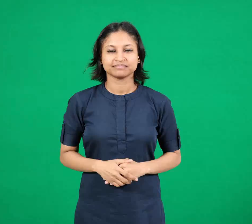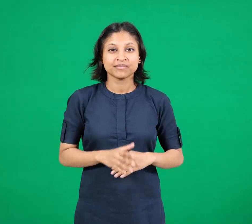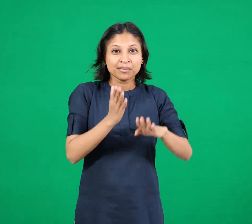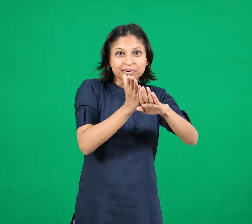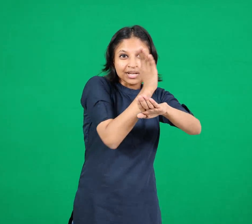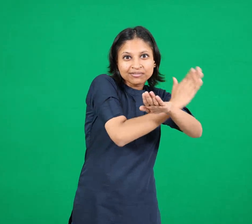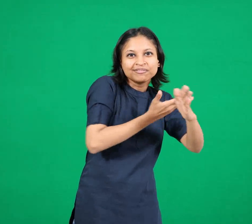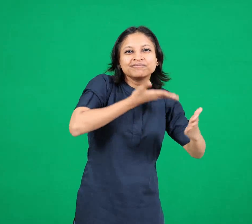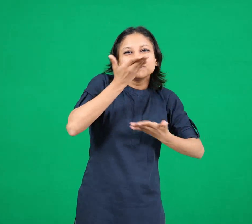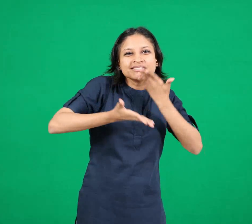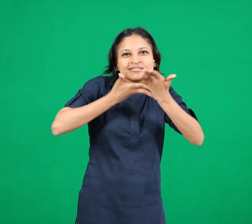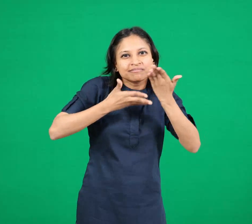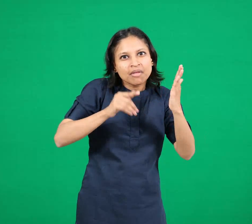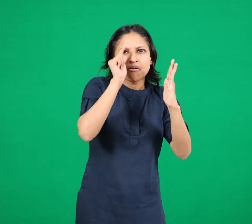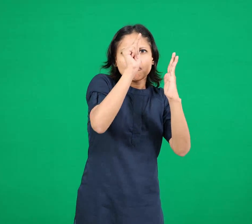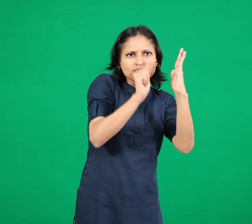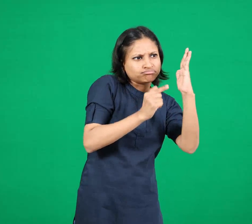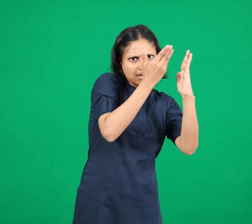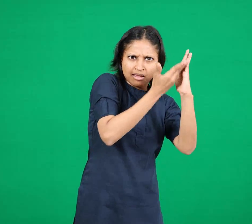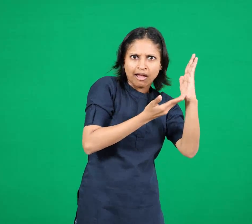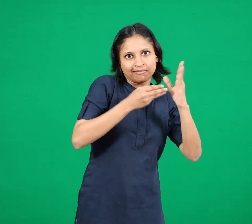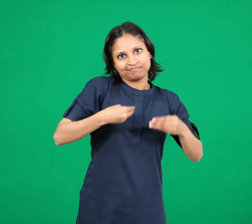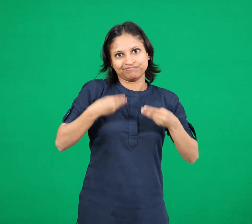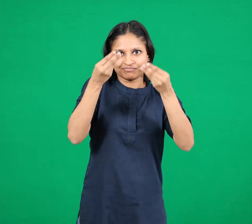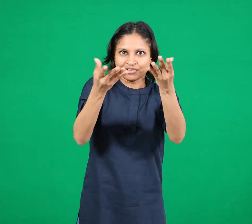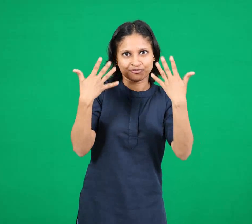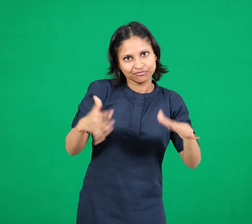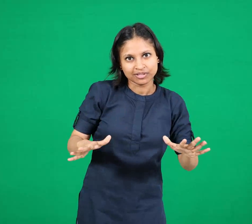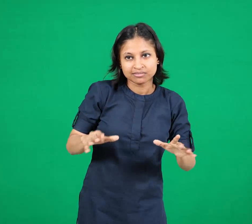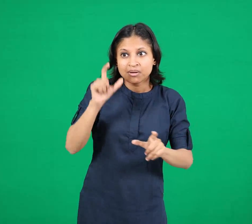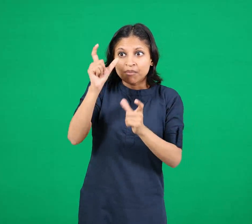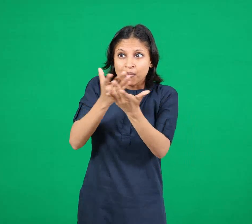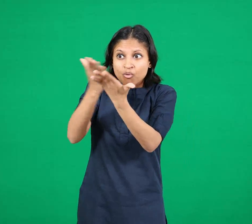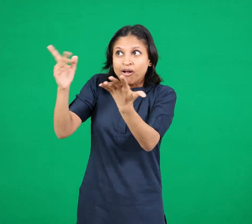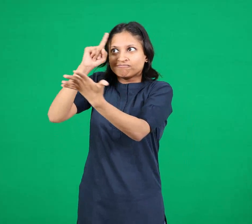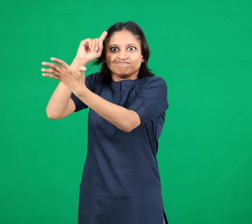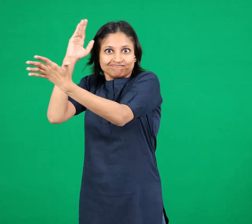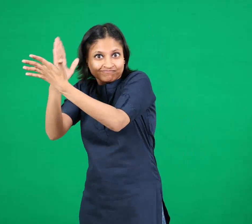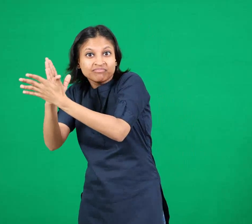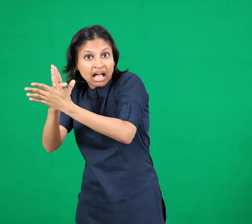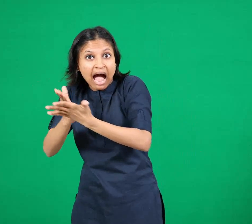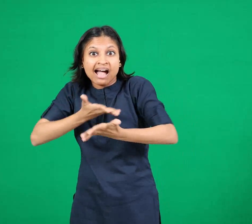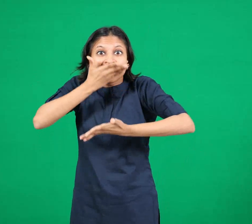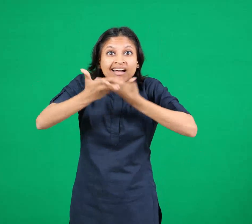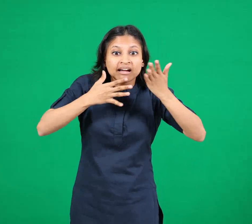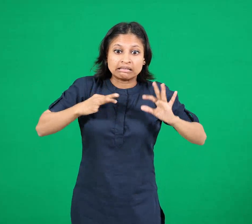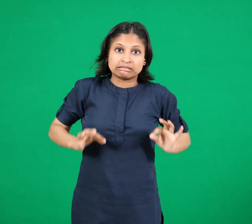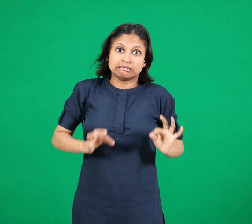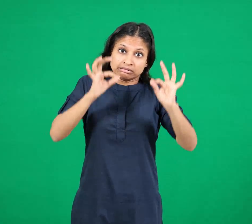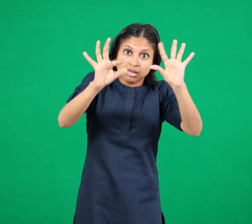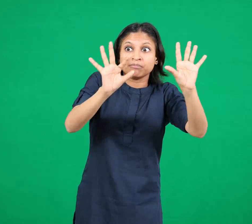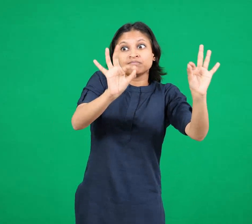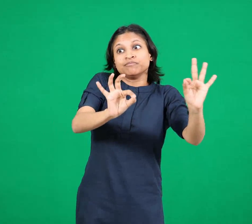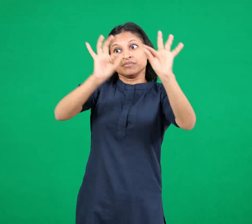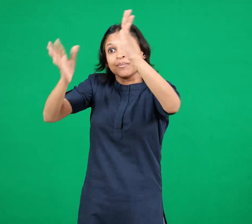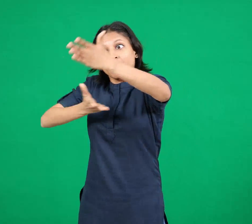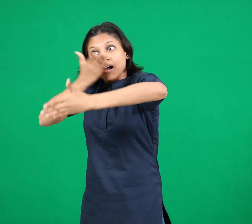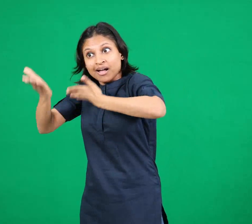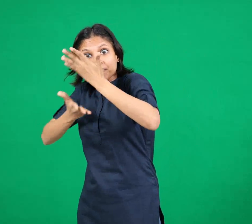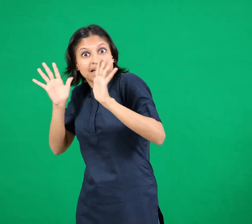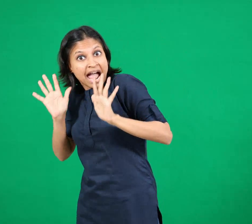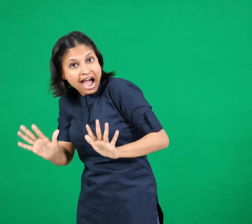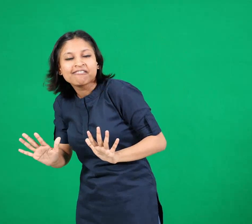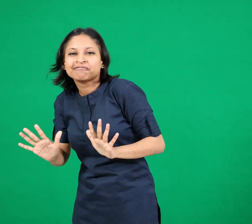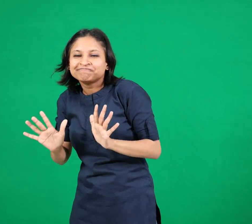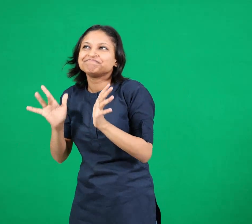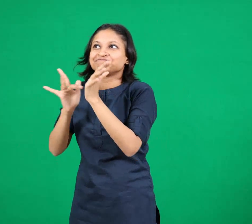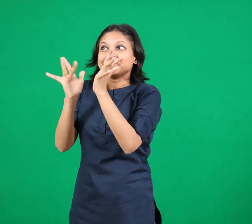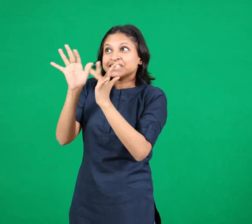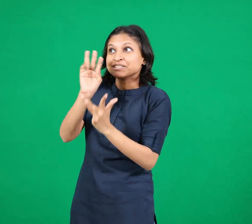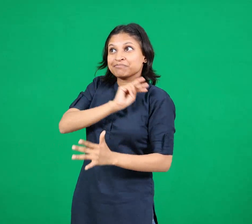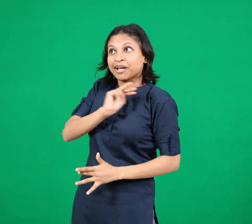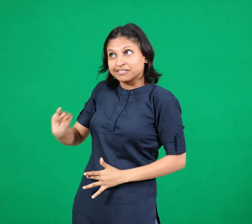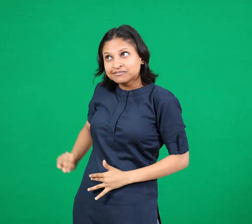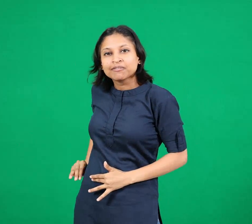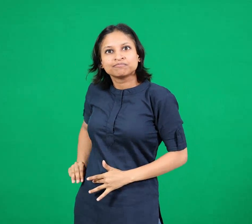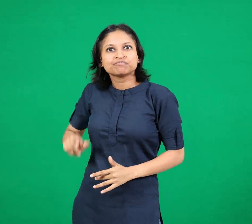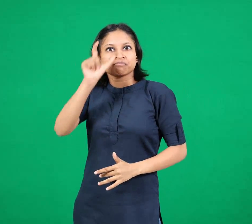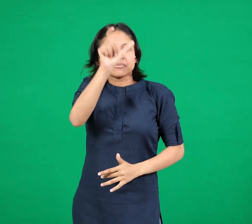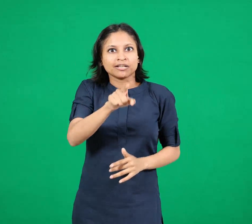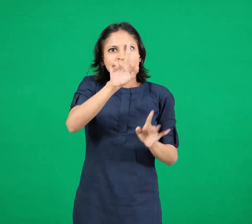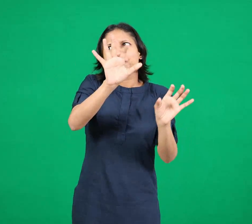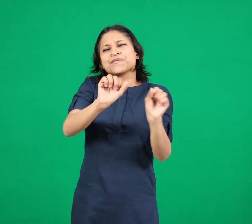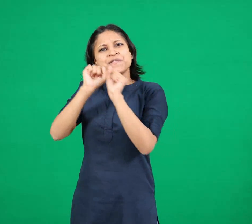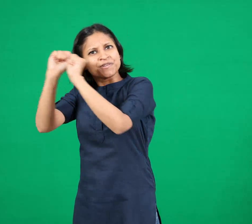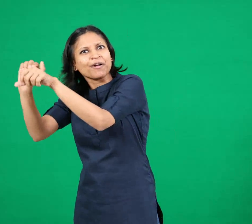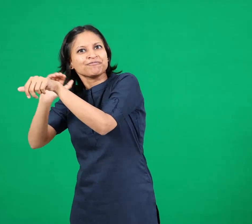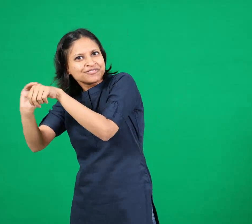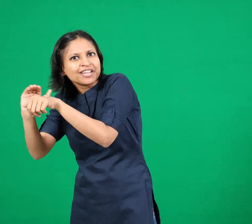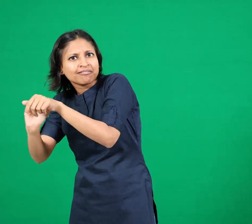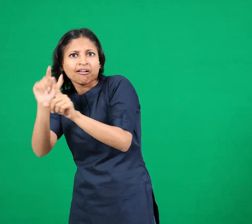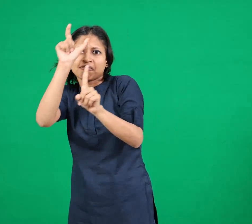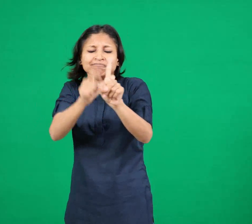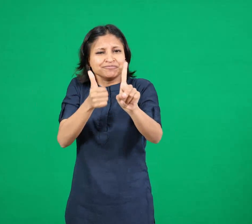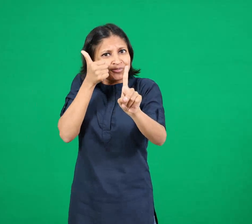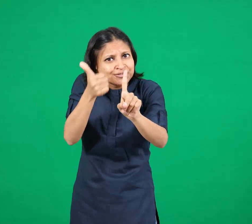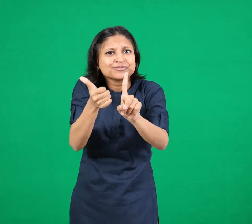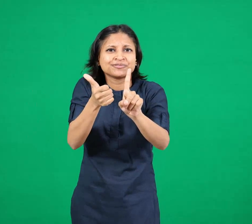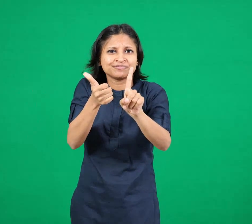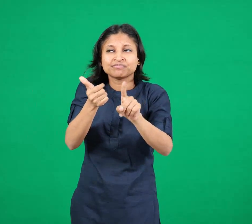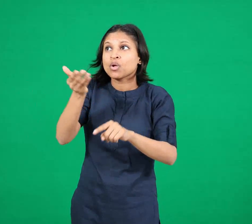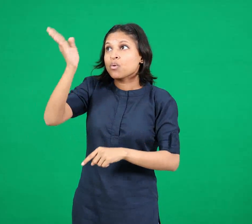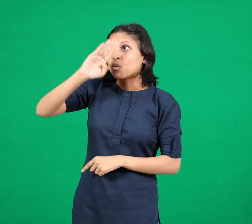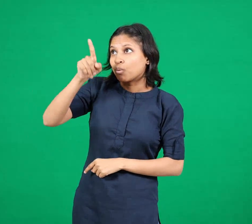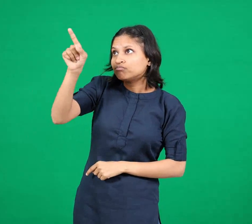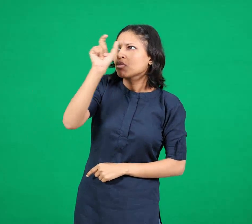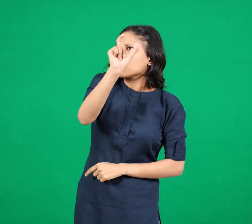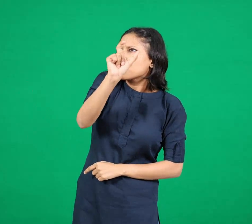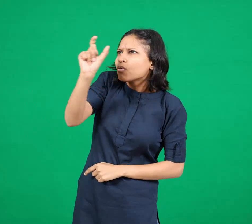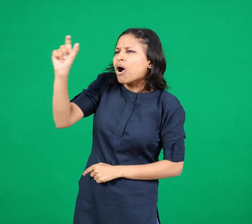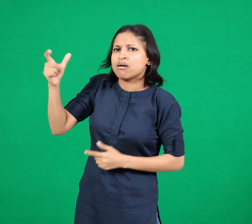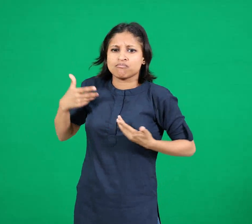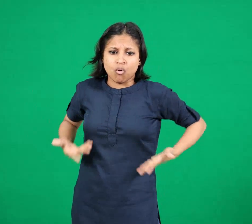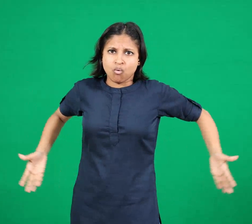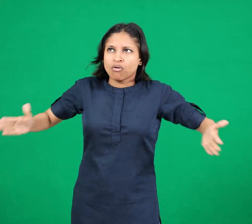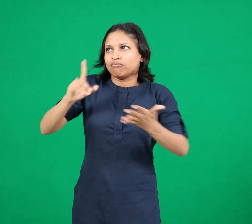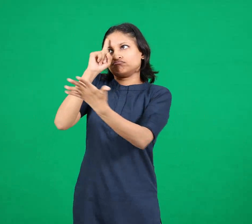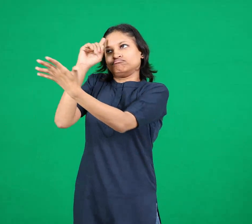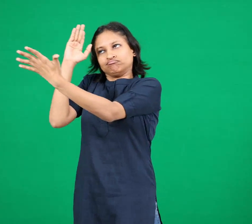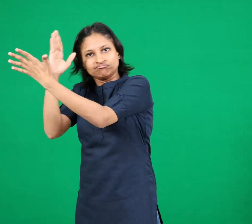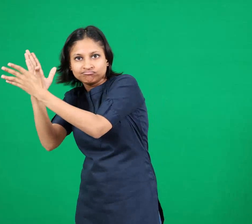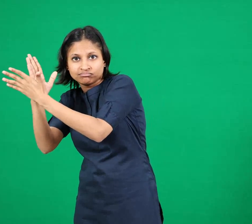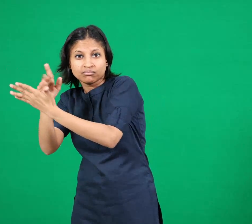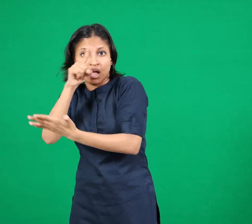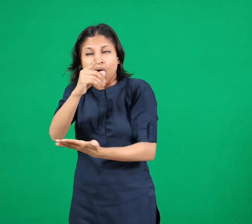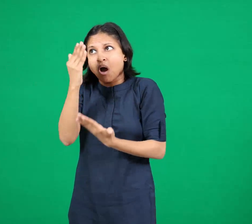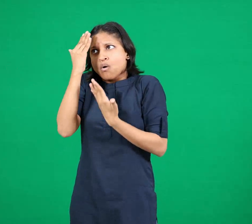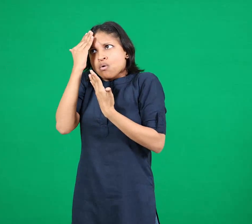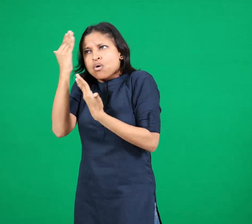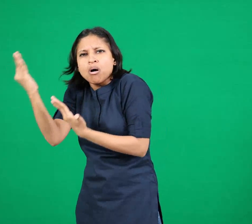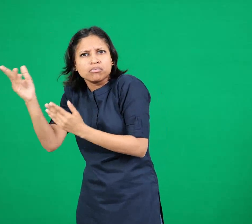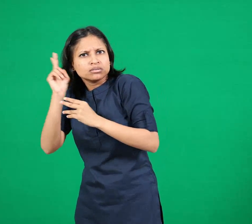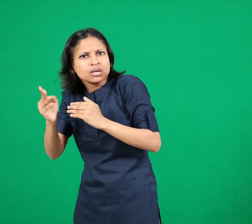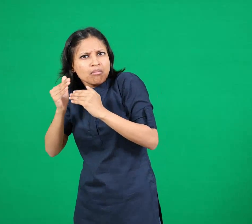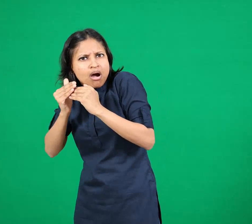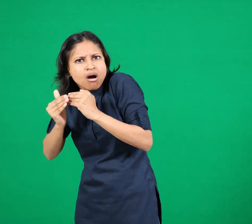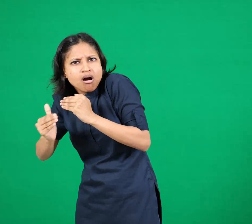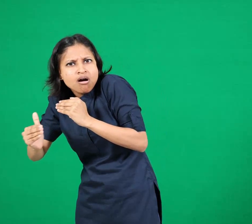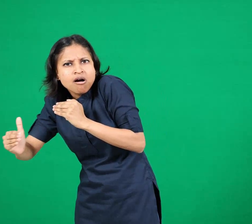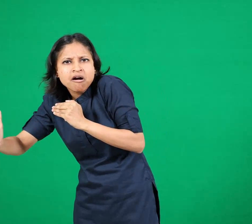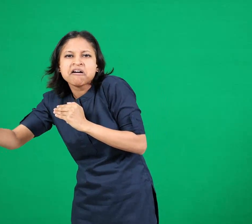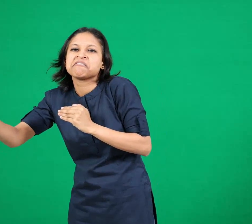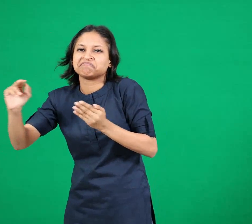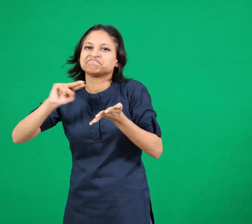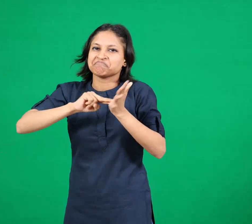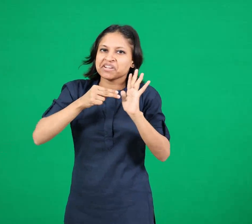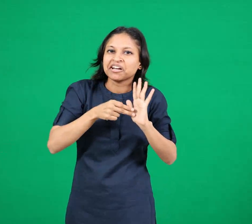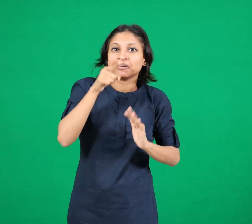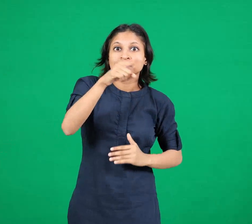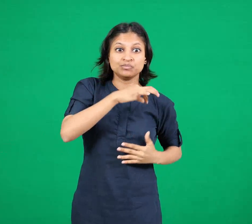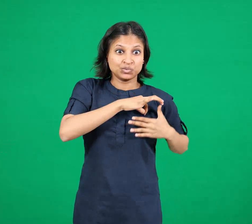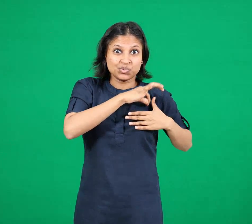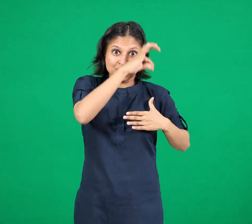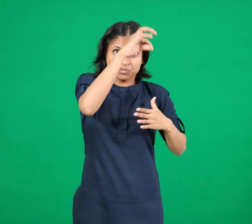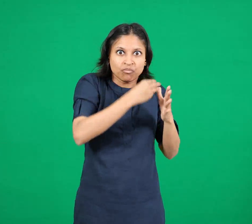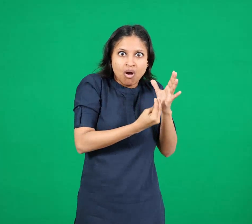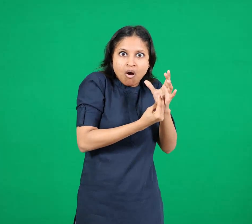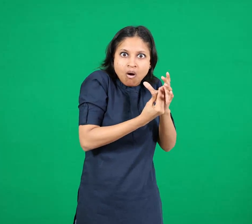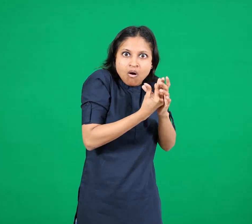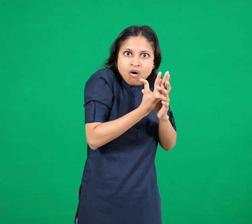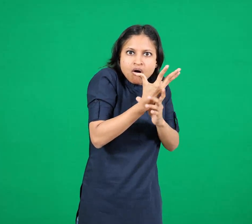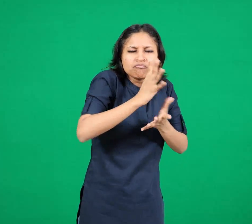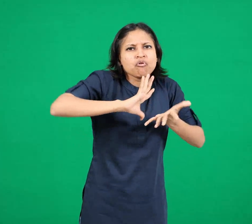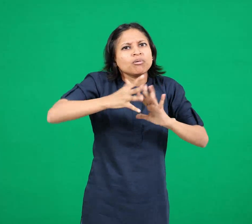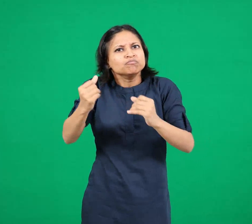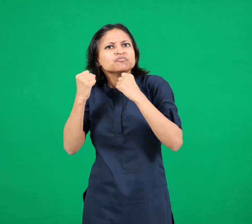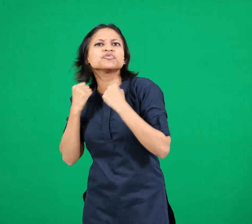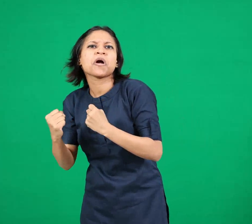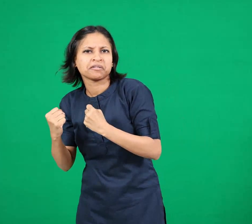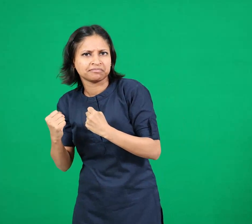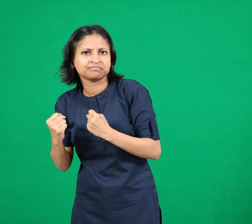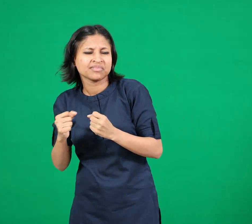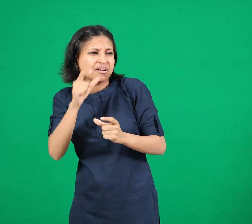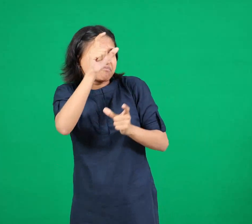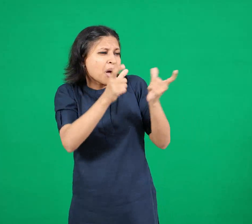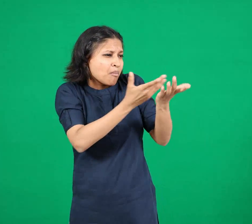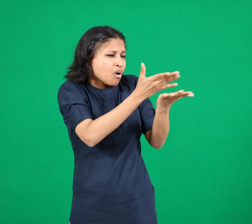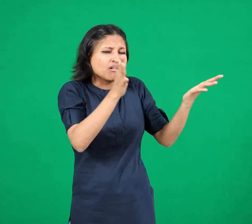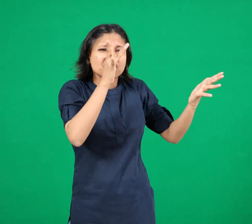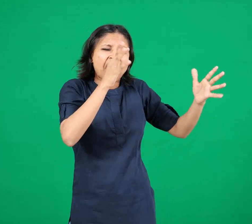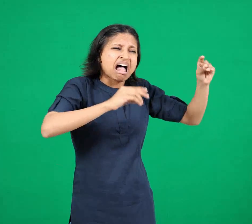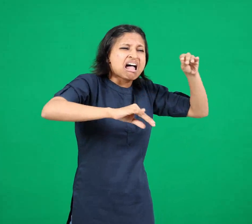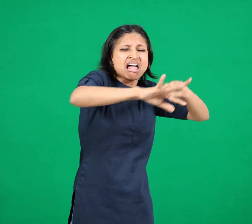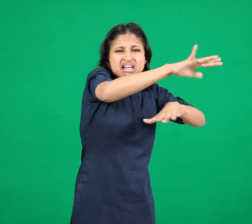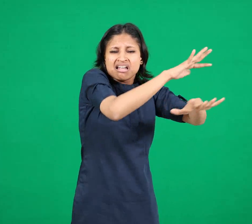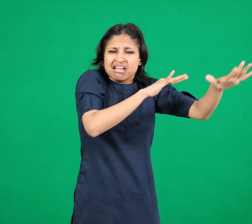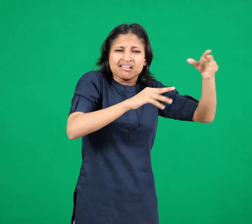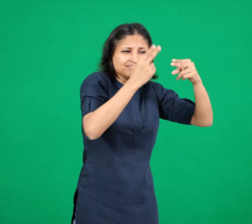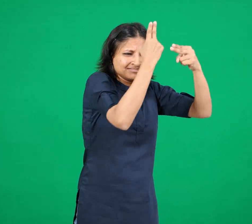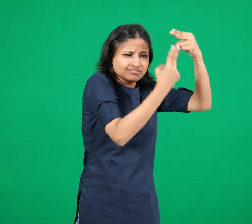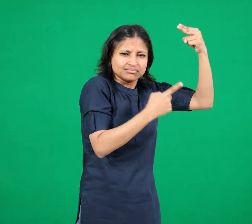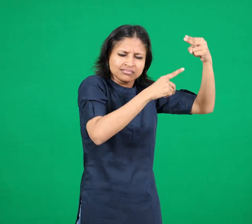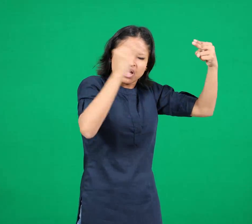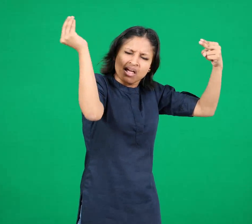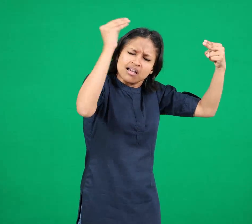By pointing out these things to the brothers, you will be a good servant of Christ Jesus, nourished by the words of faith and sound instruction that you have followed.